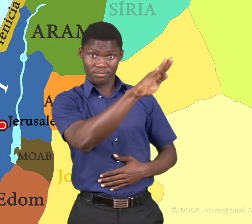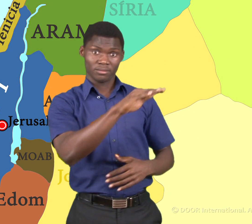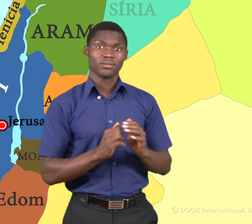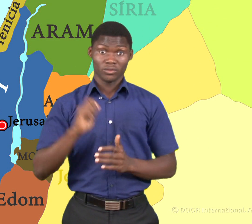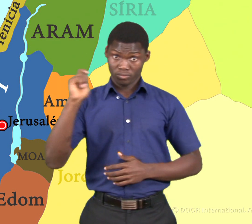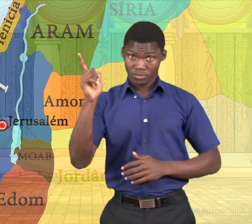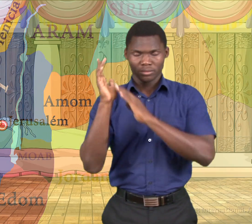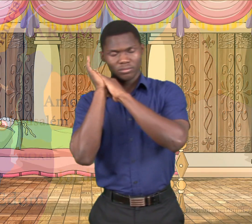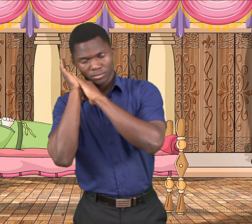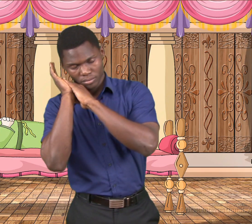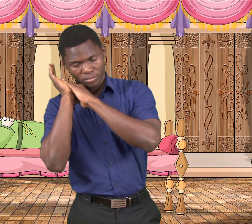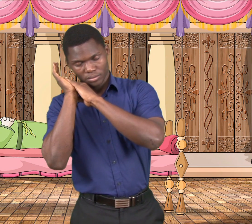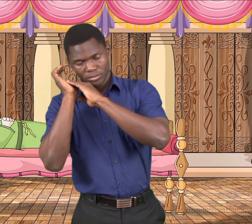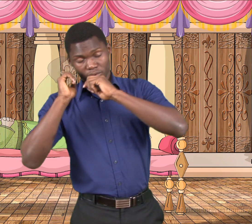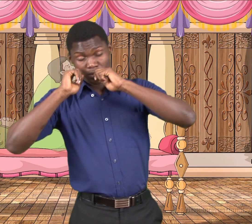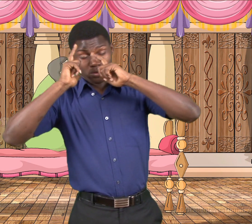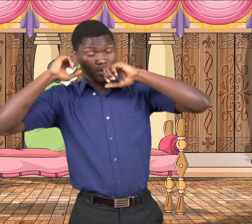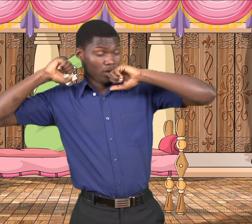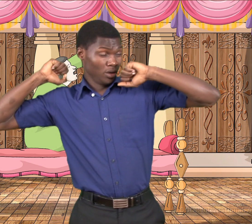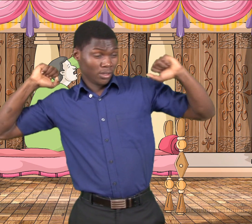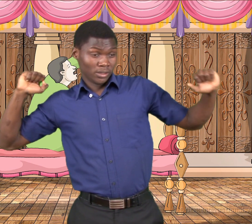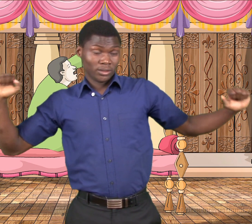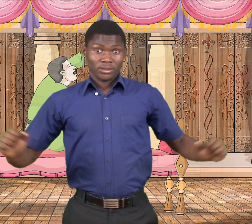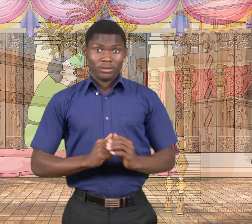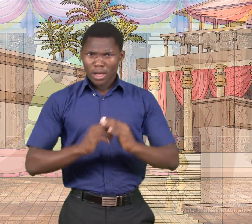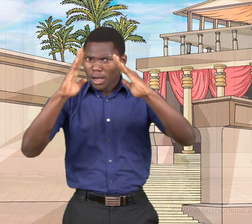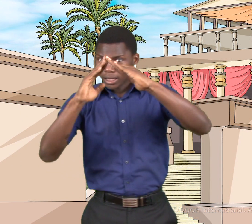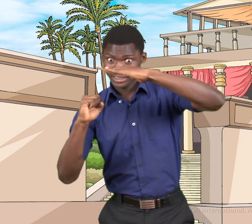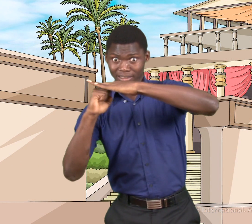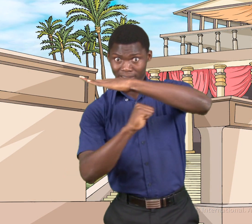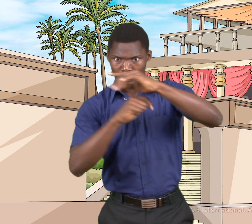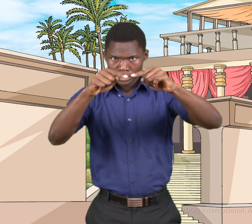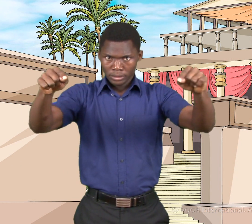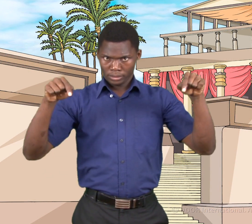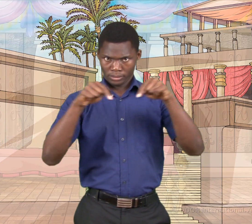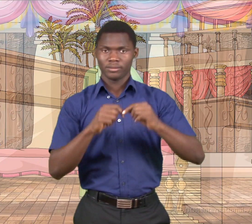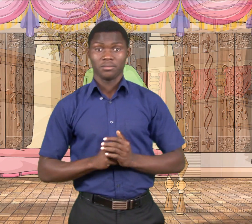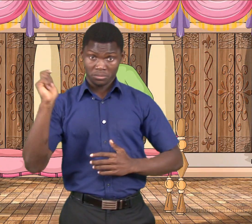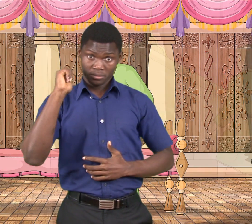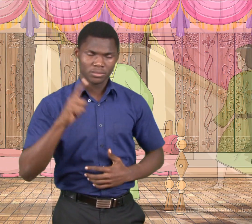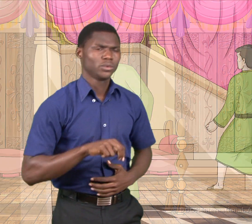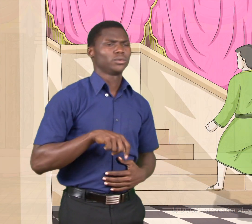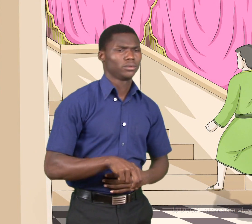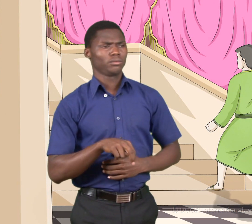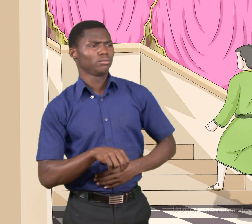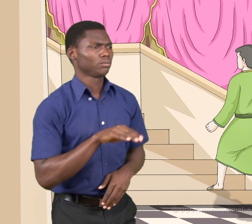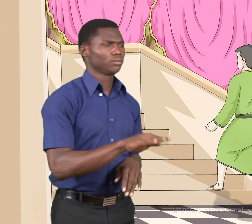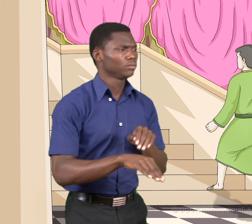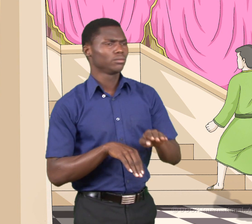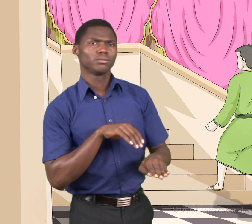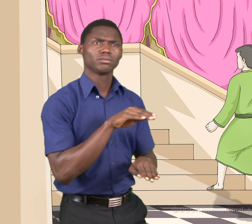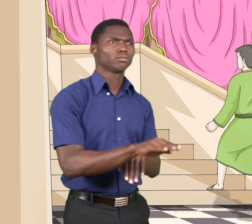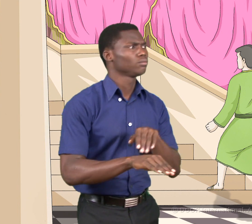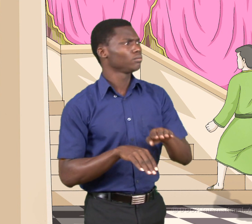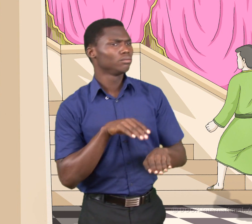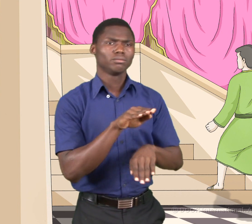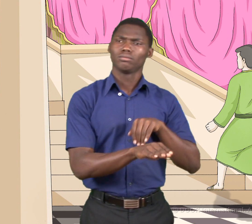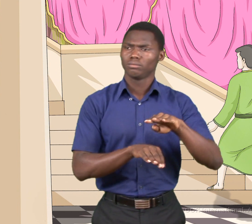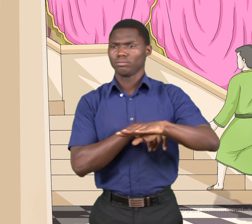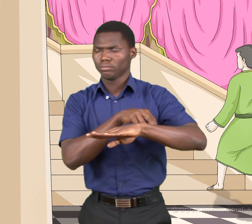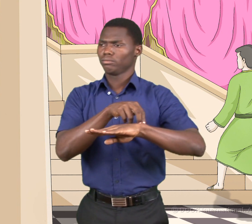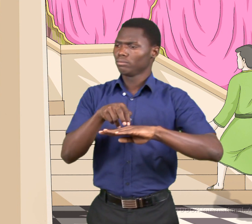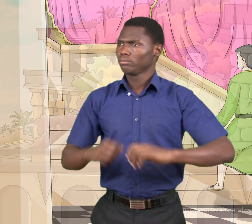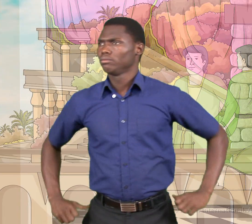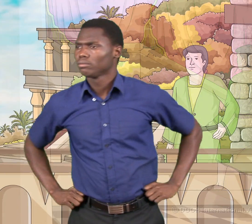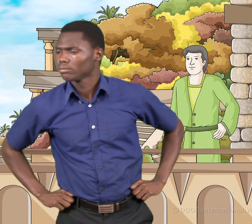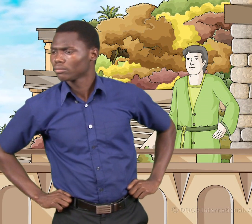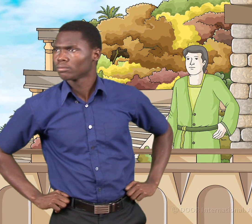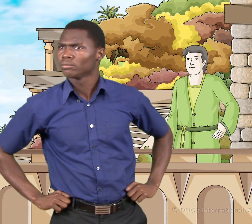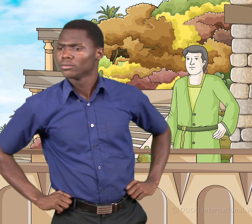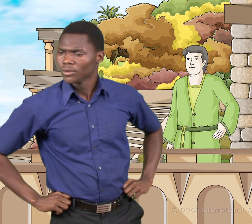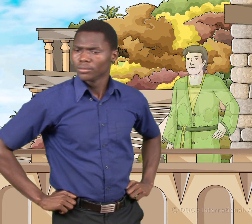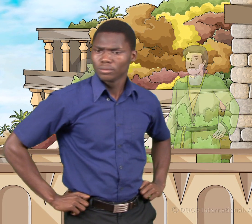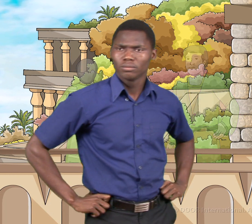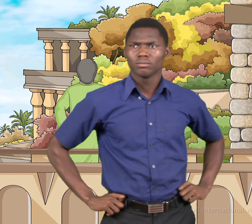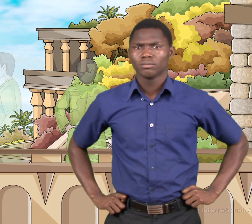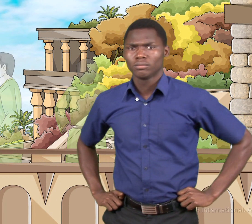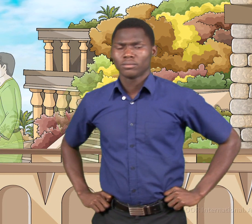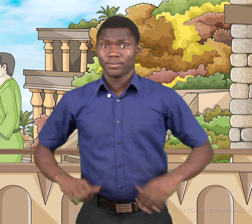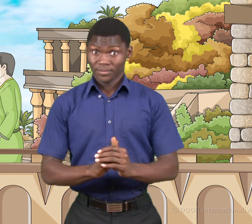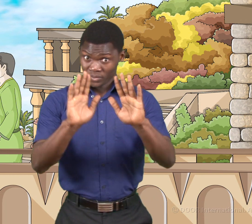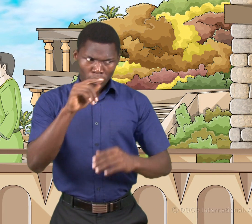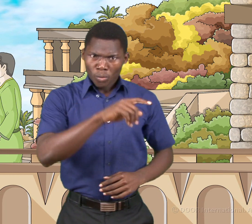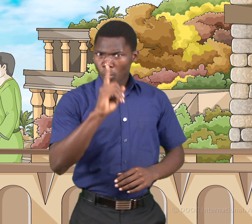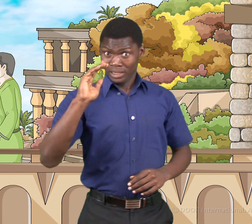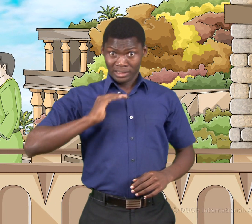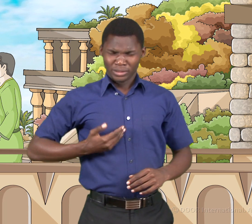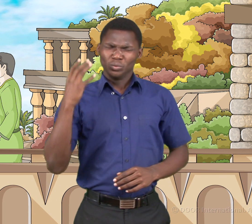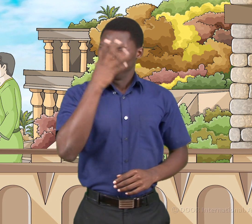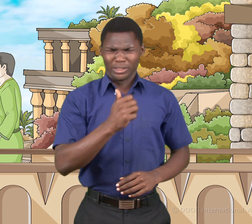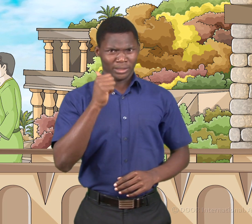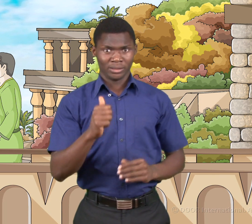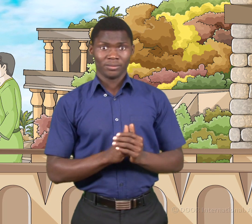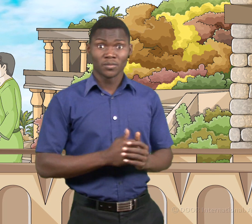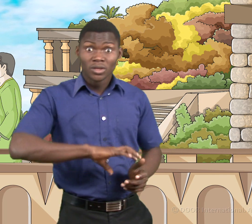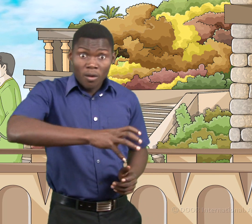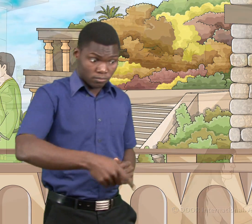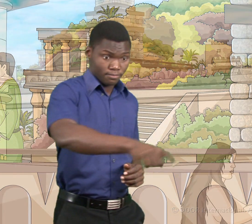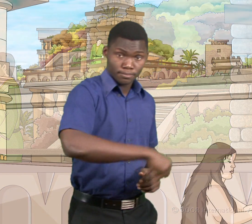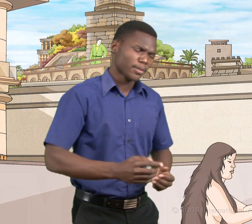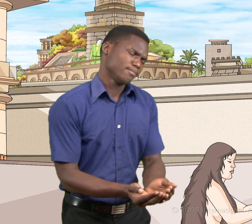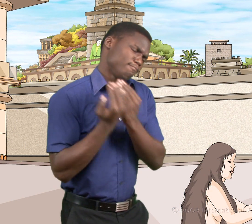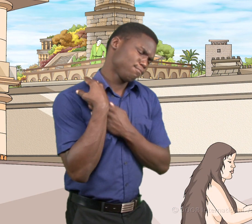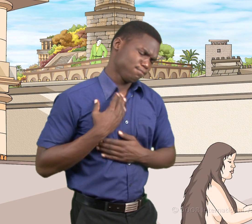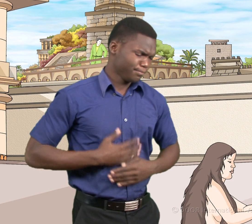One evening David got up from his bed and strolled around on the roof of the palace.